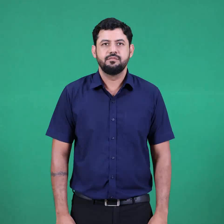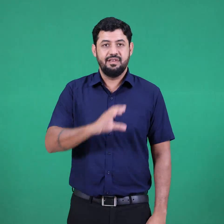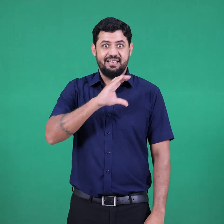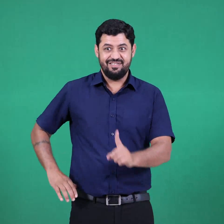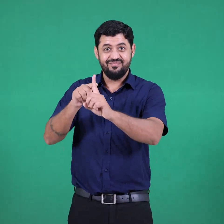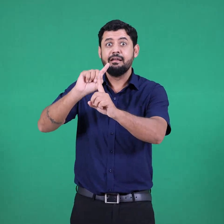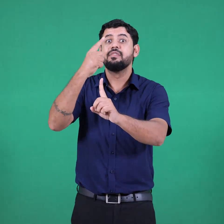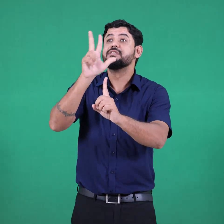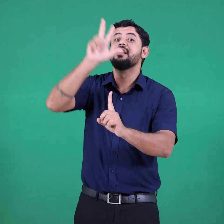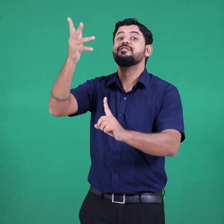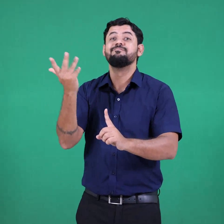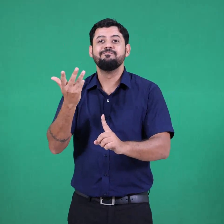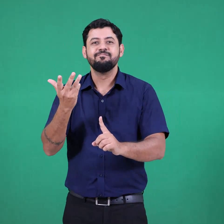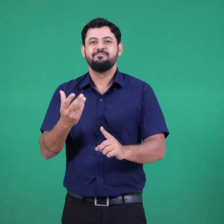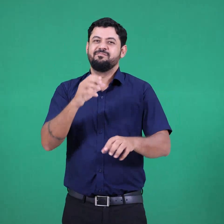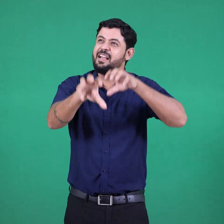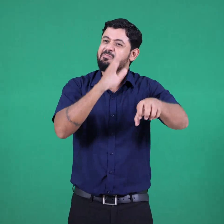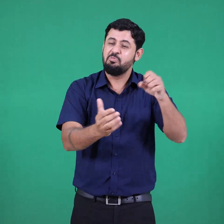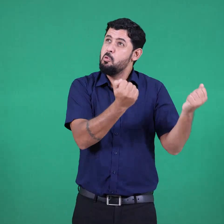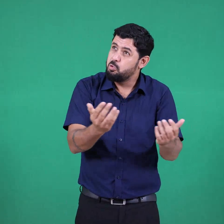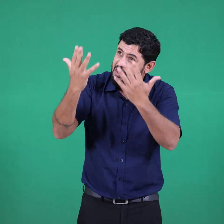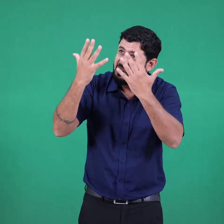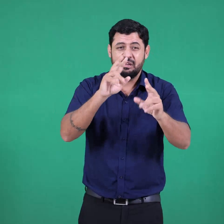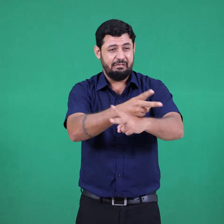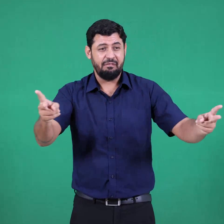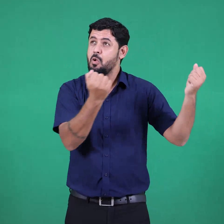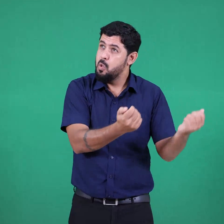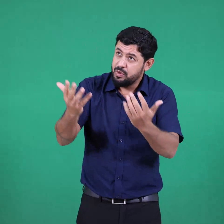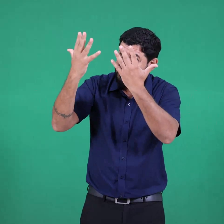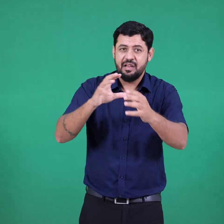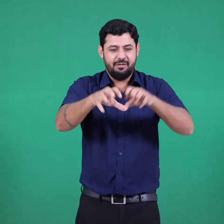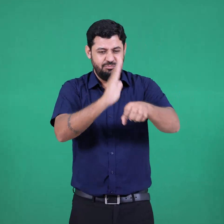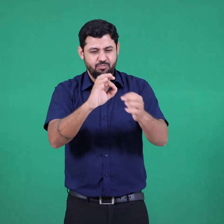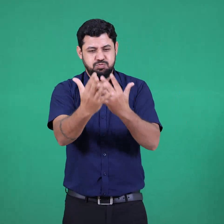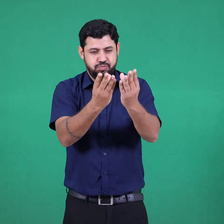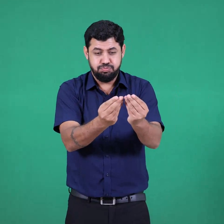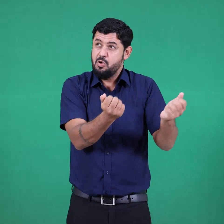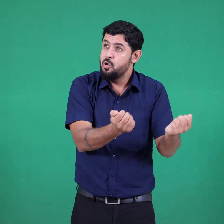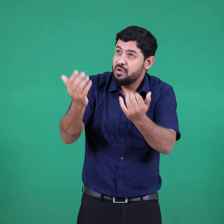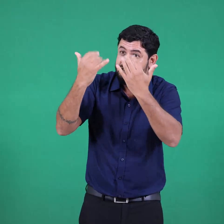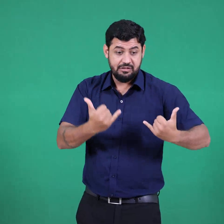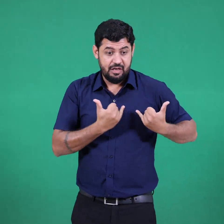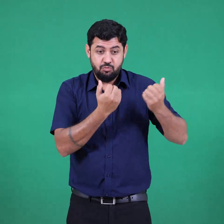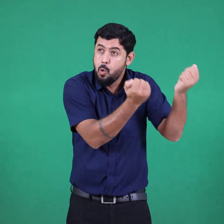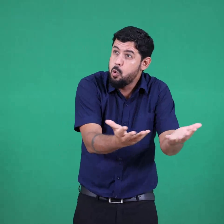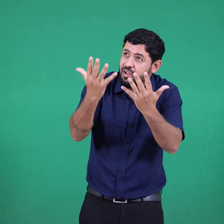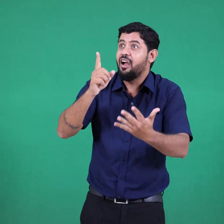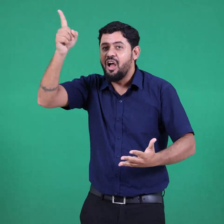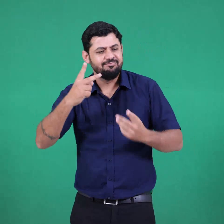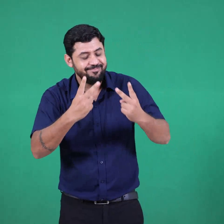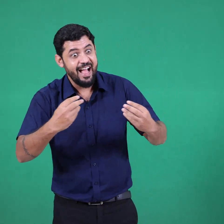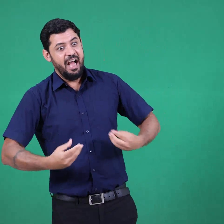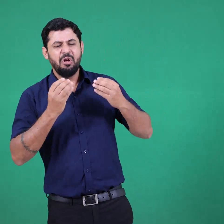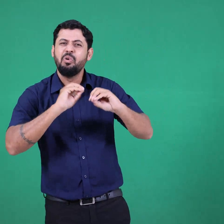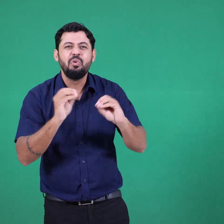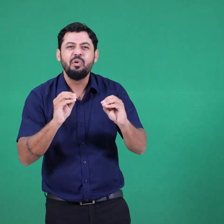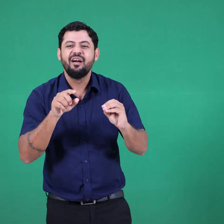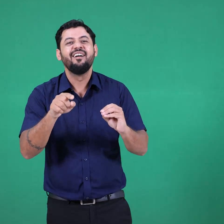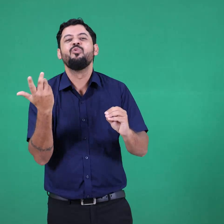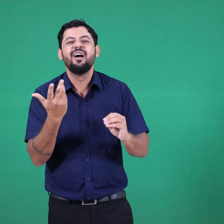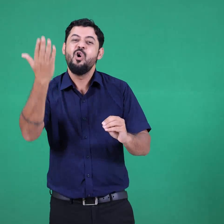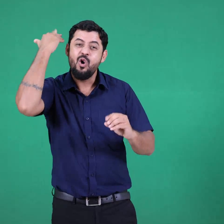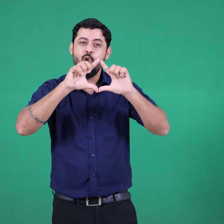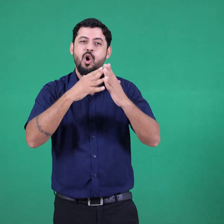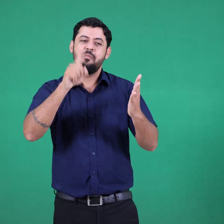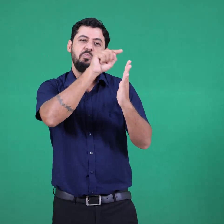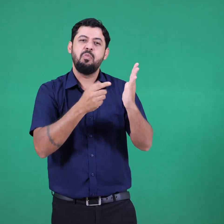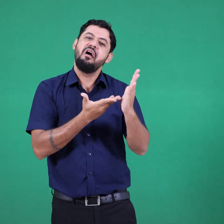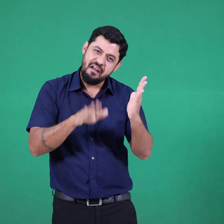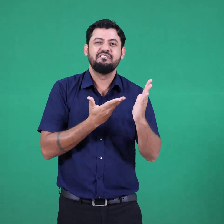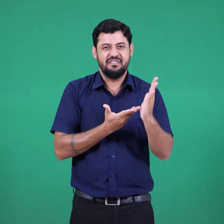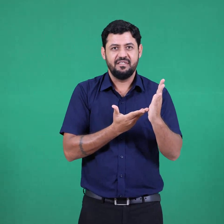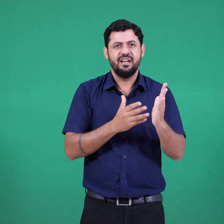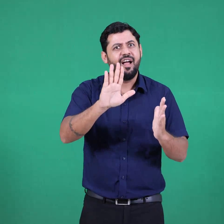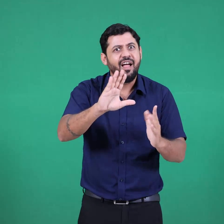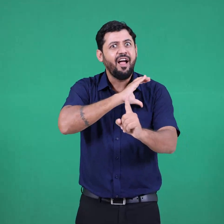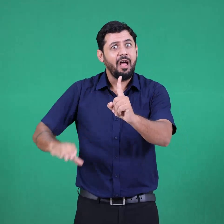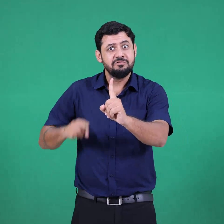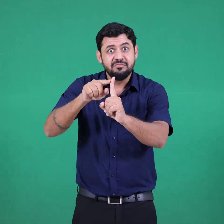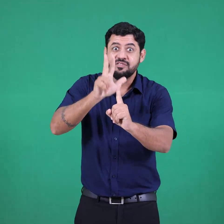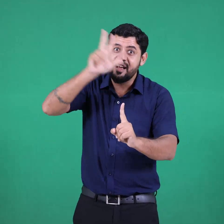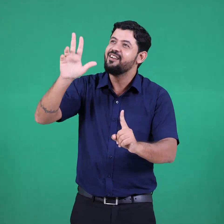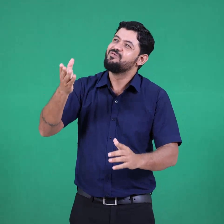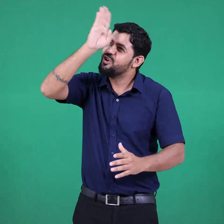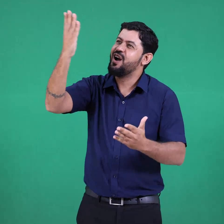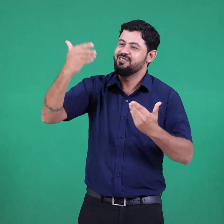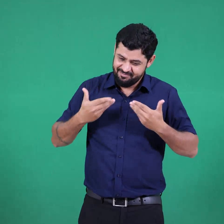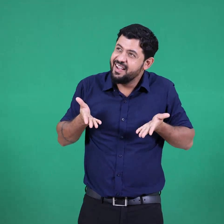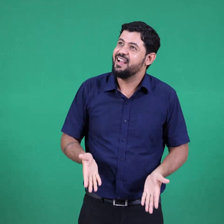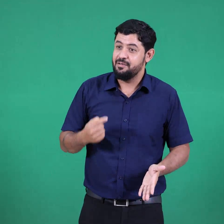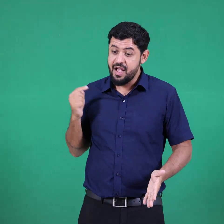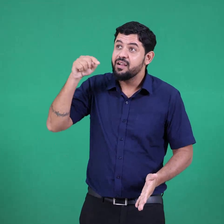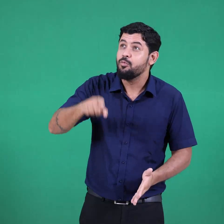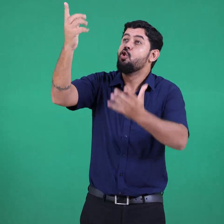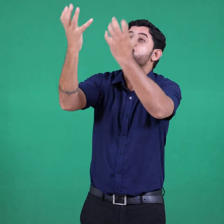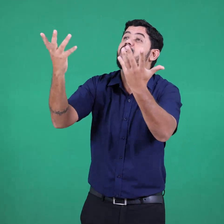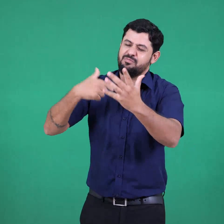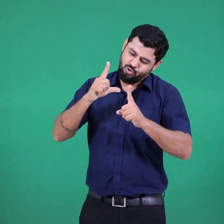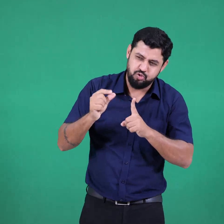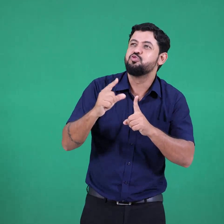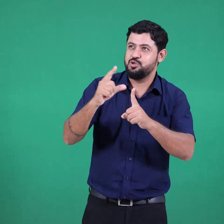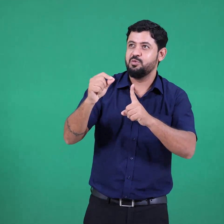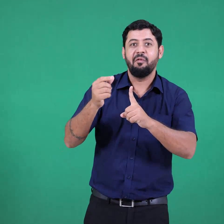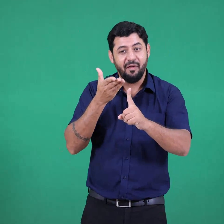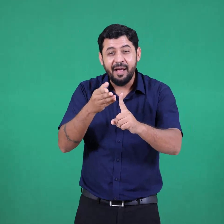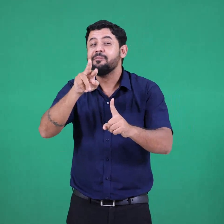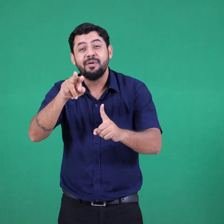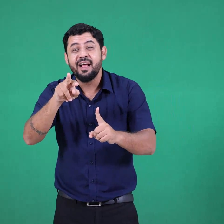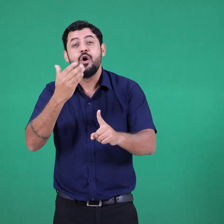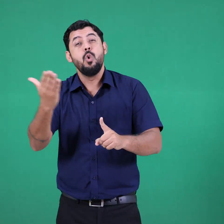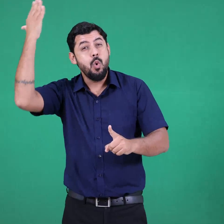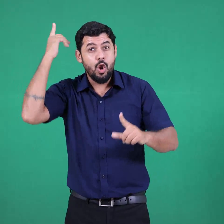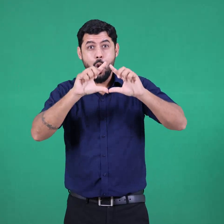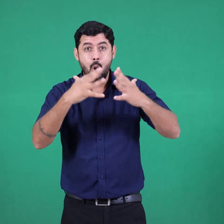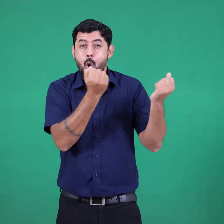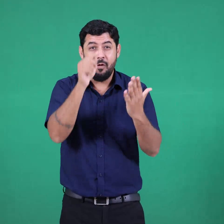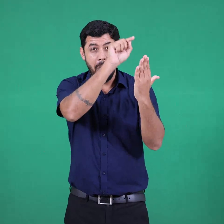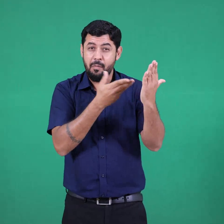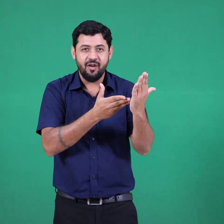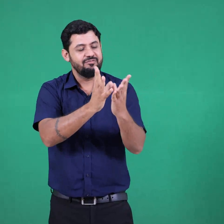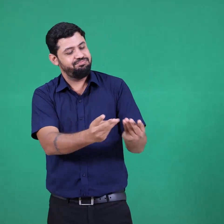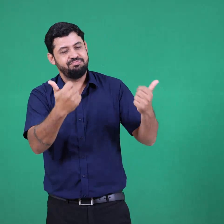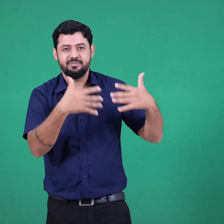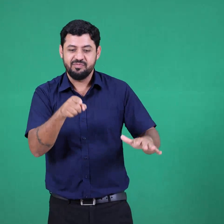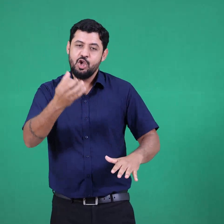In the passage above He says, "Sacrifices and offerings, burnt offerings and sin offerings You did not desire, nor did You delight in them" (although they are offered according to the law).